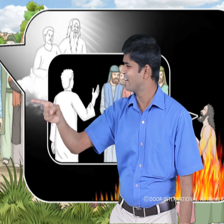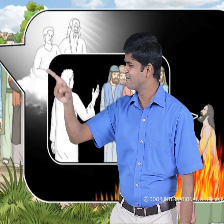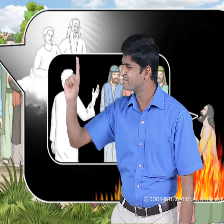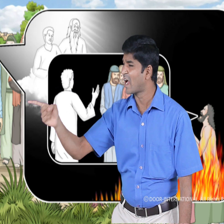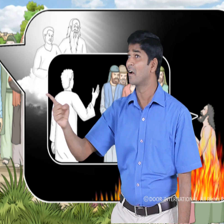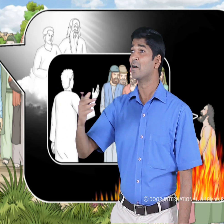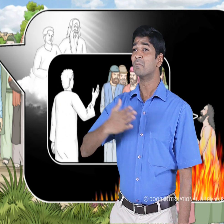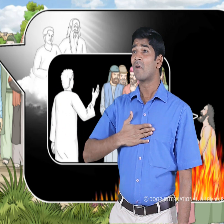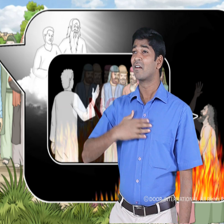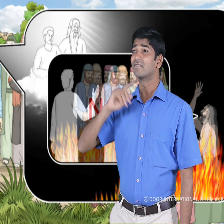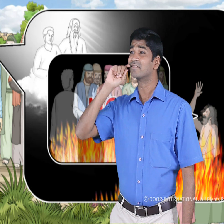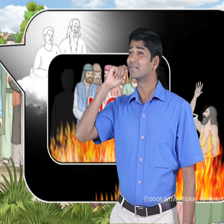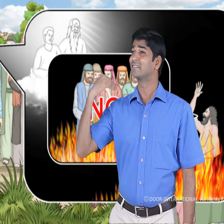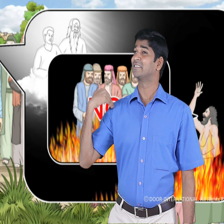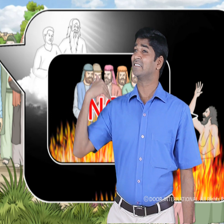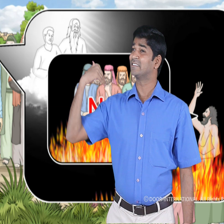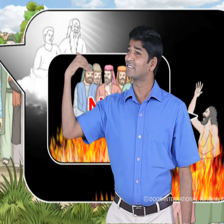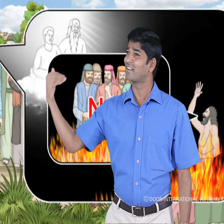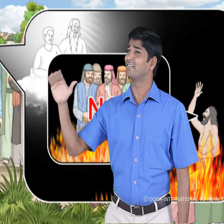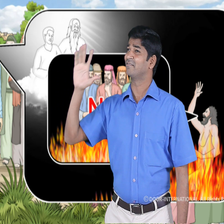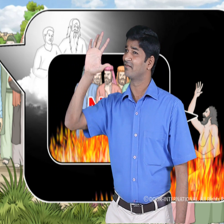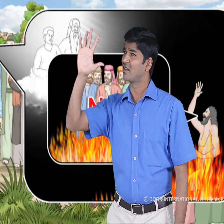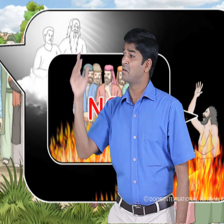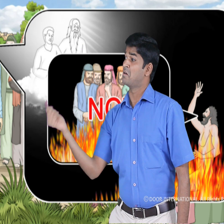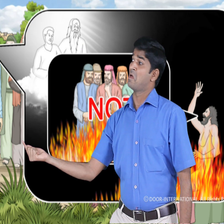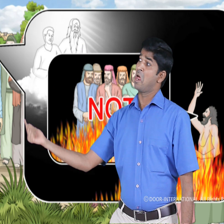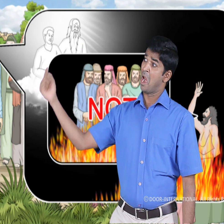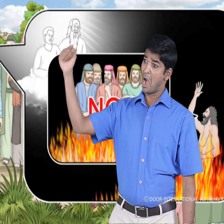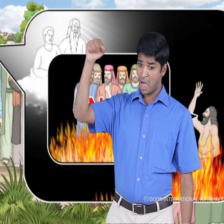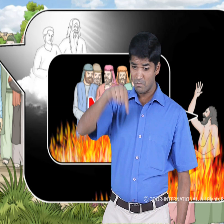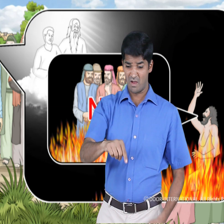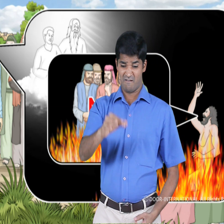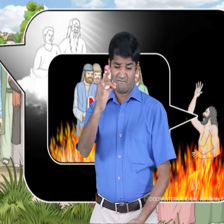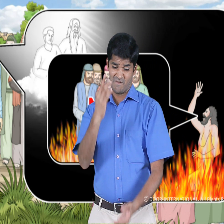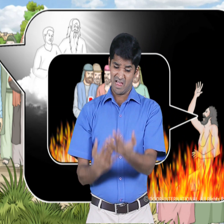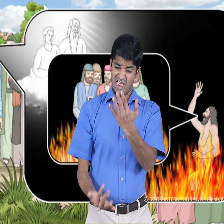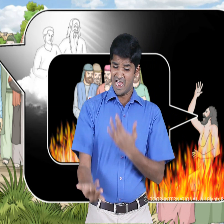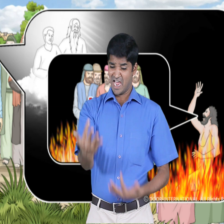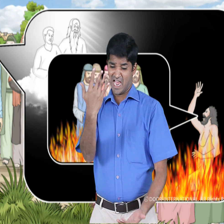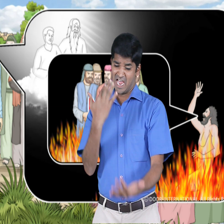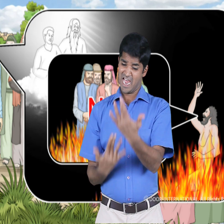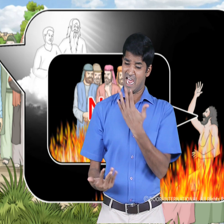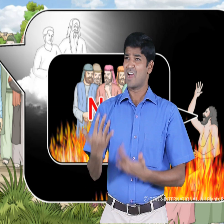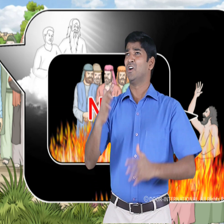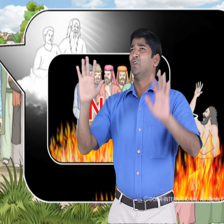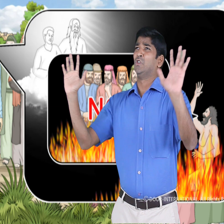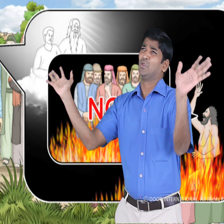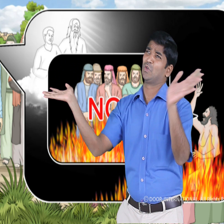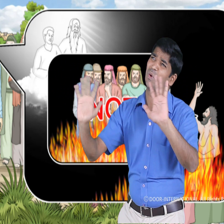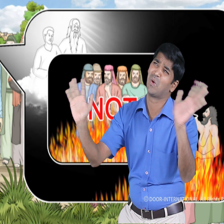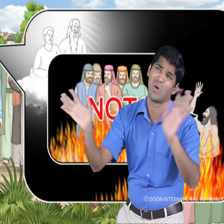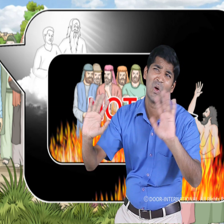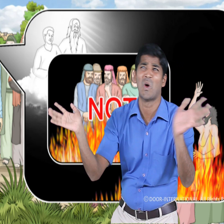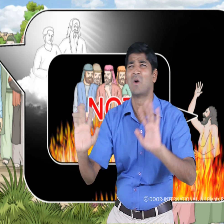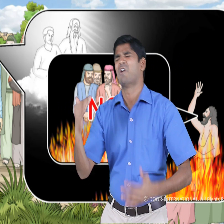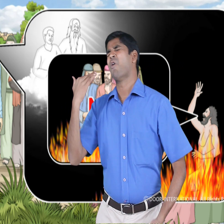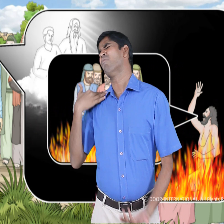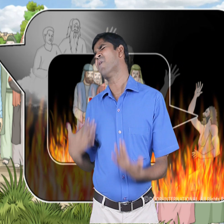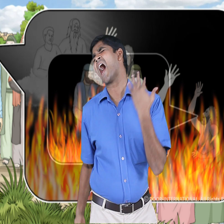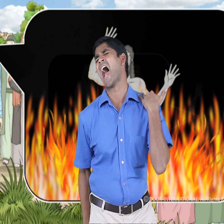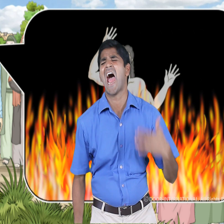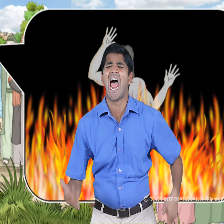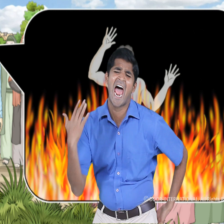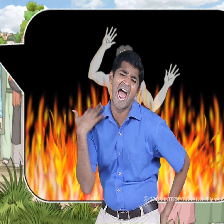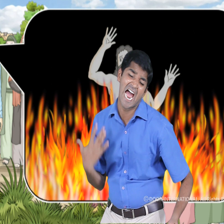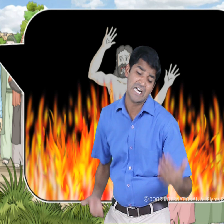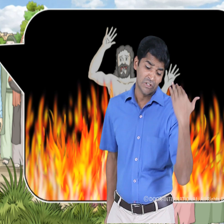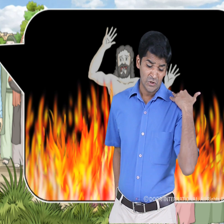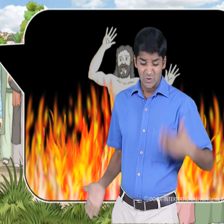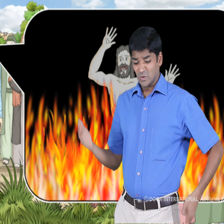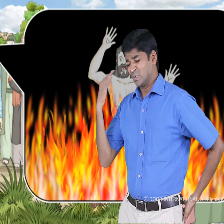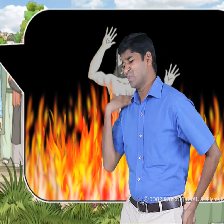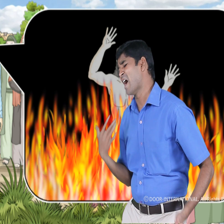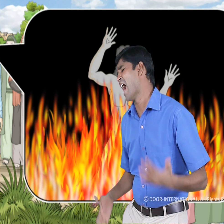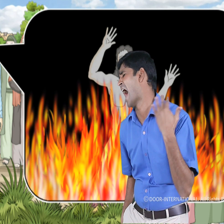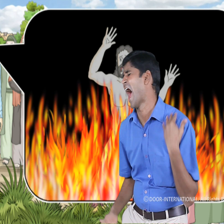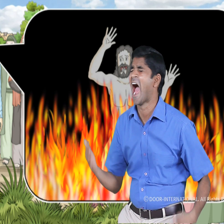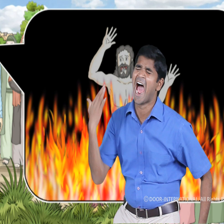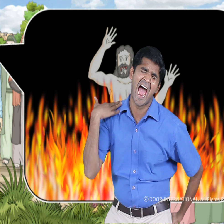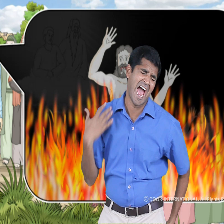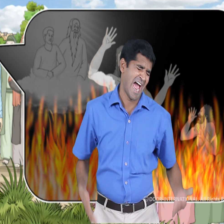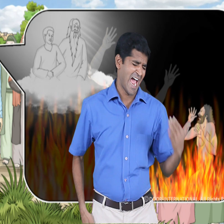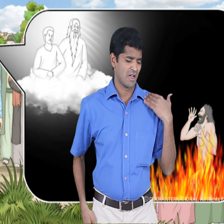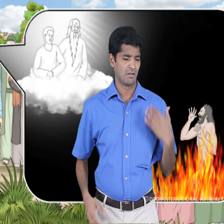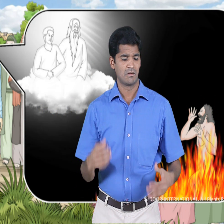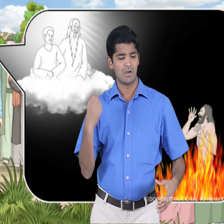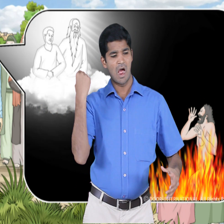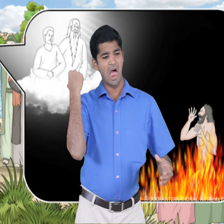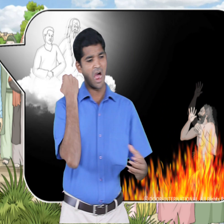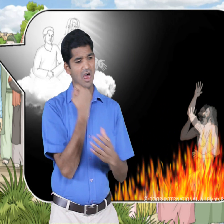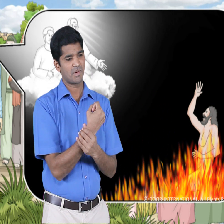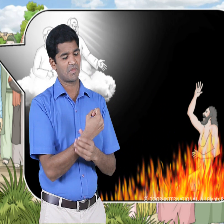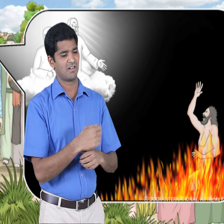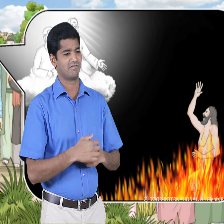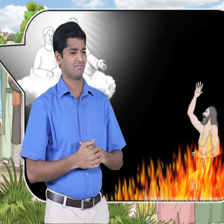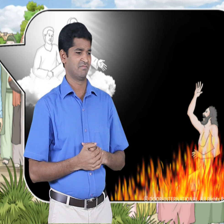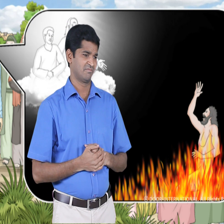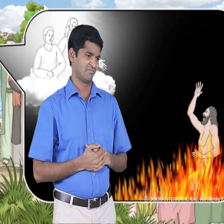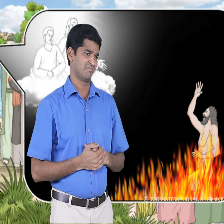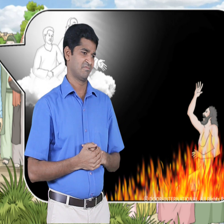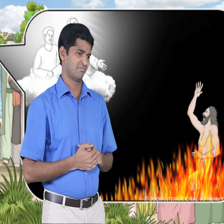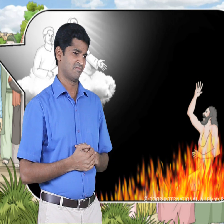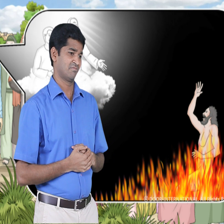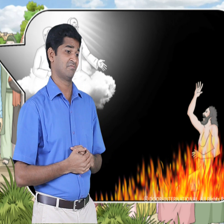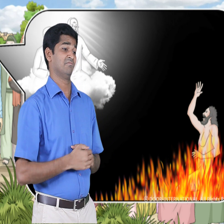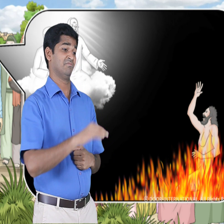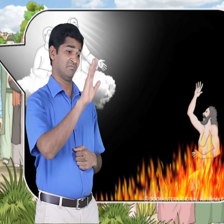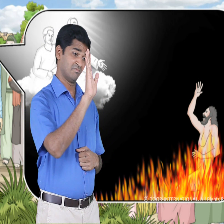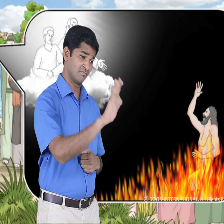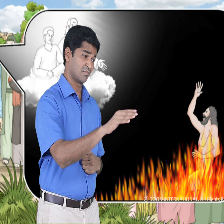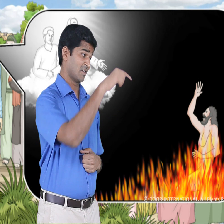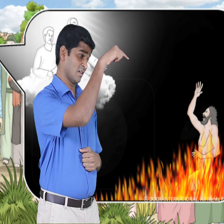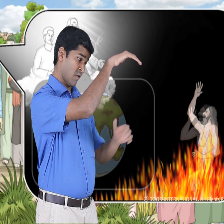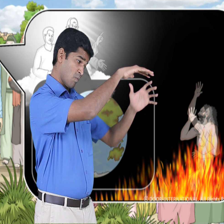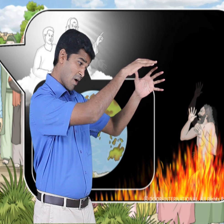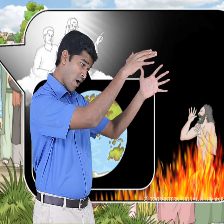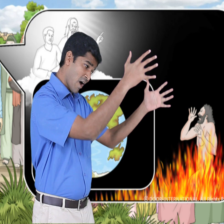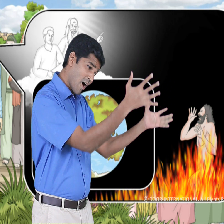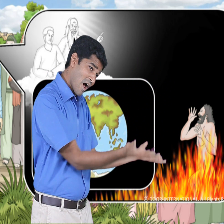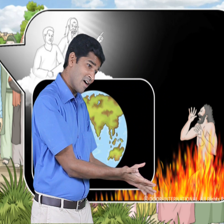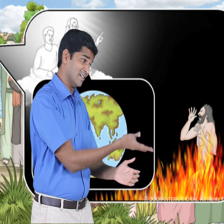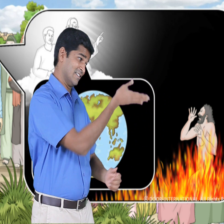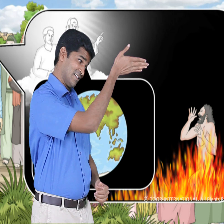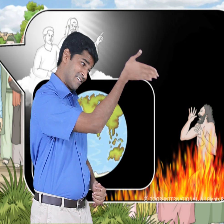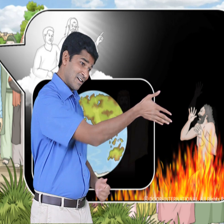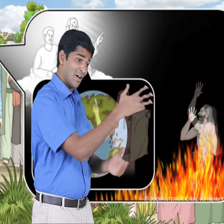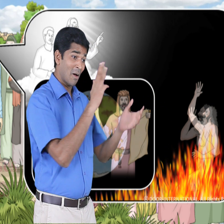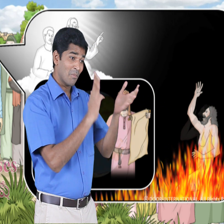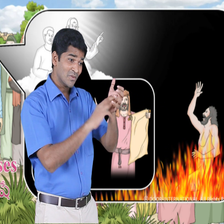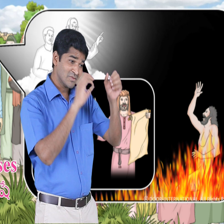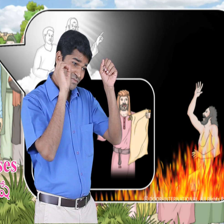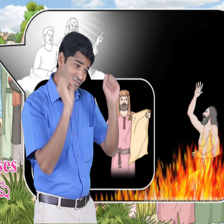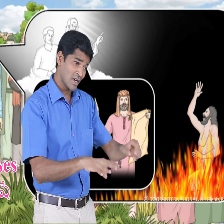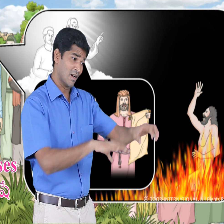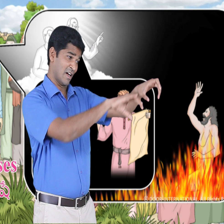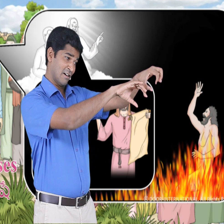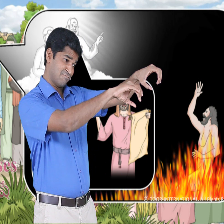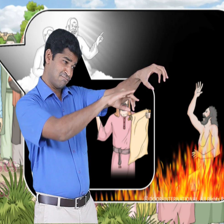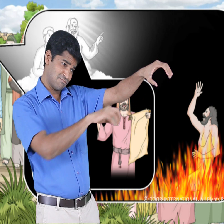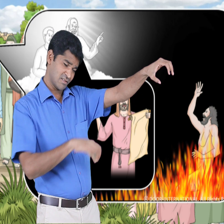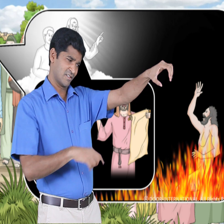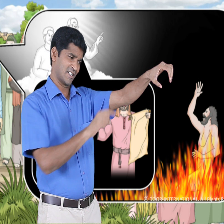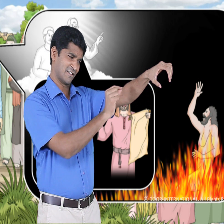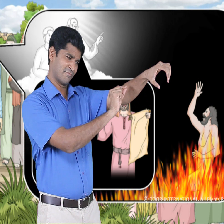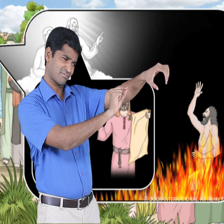Let him warn them, so that they will not also end up in this place of torment.’